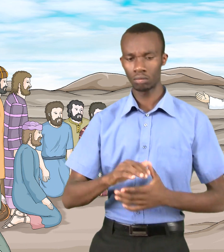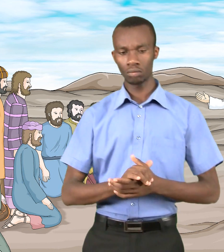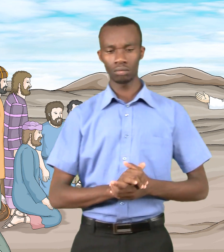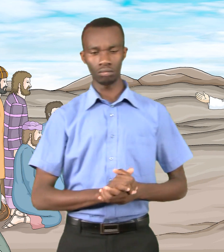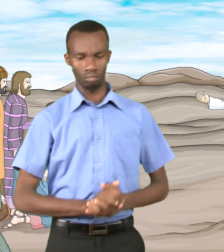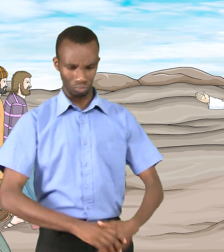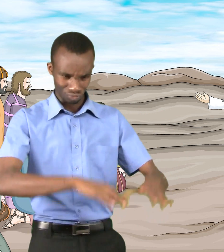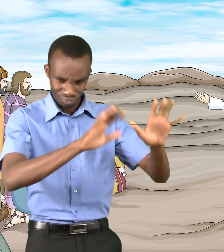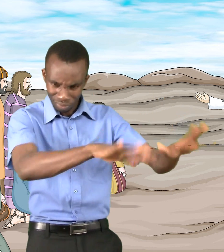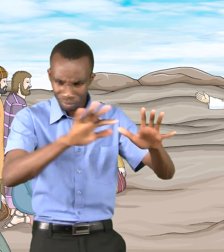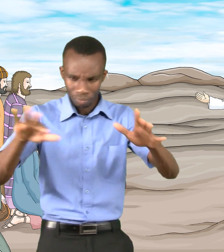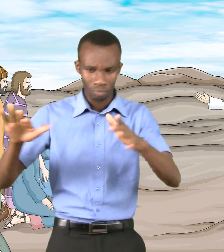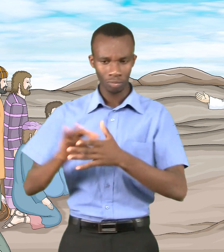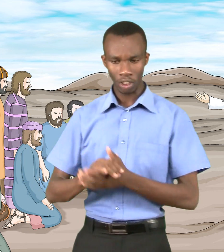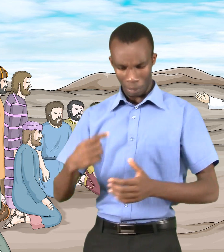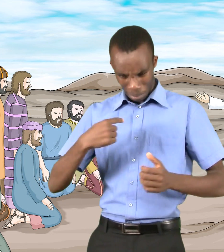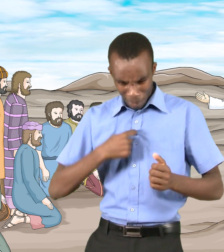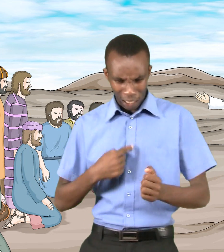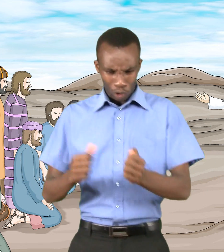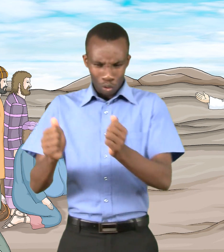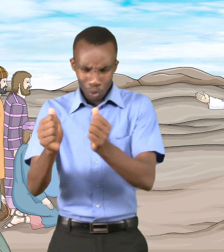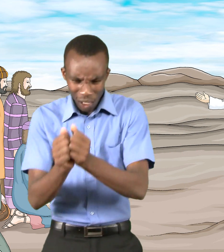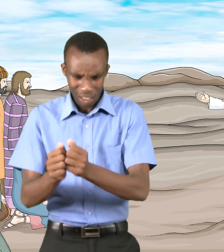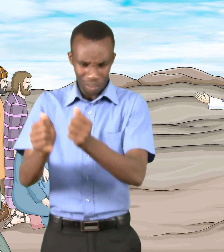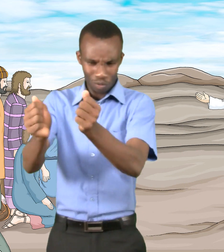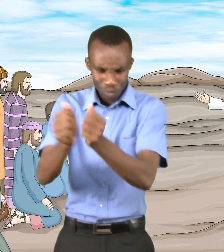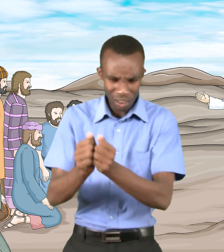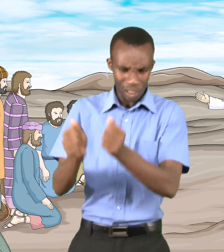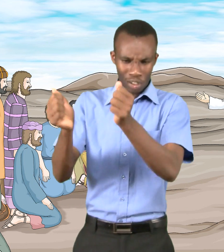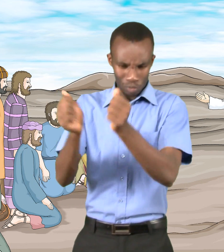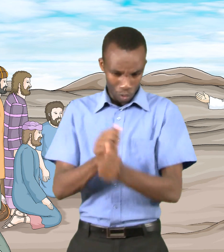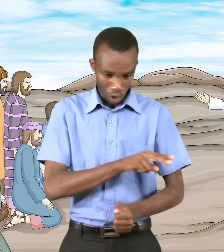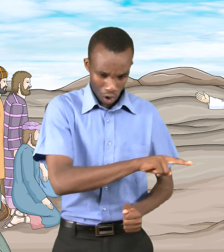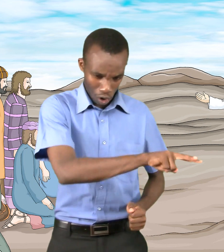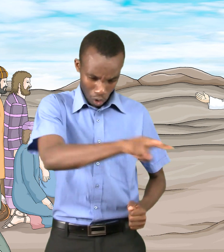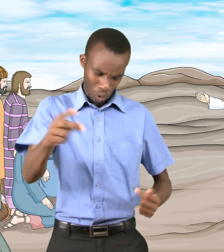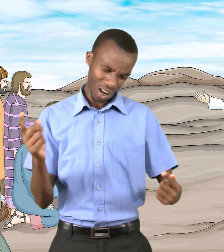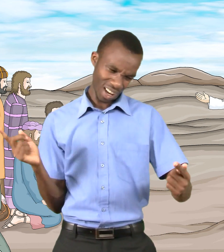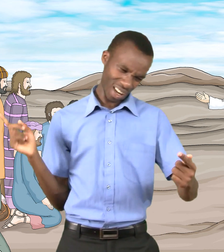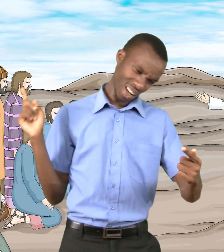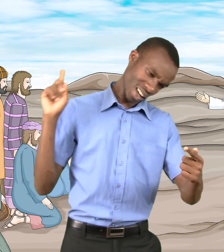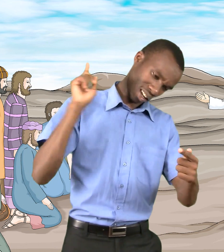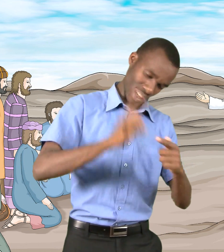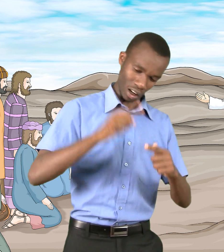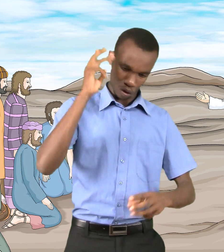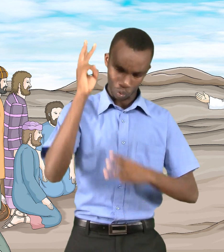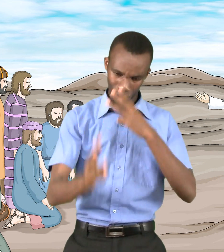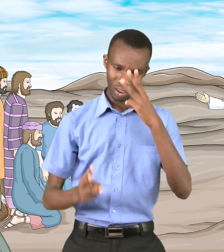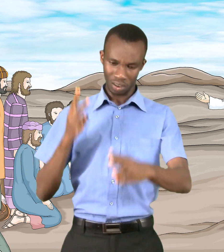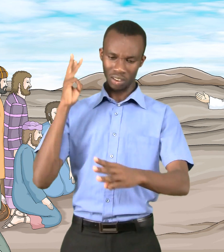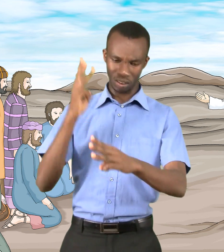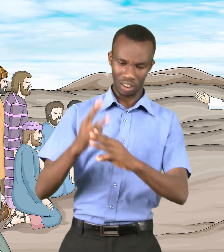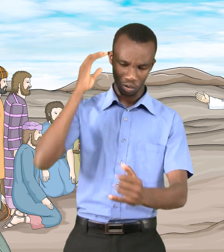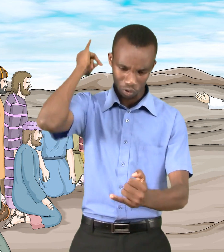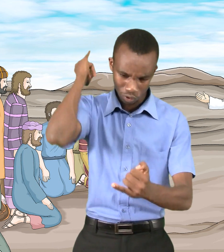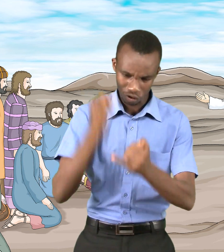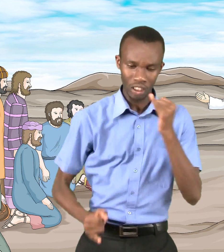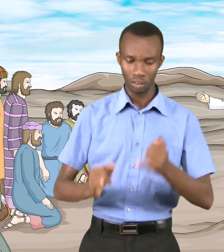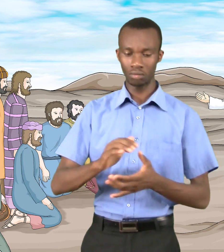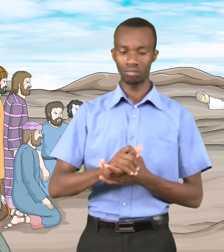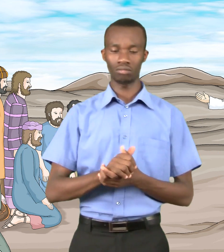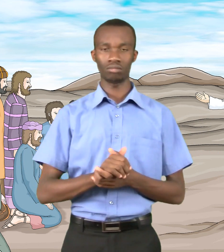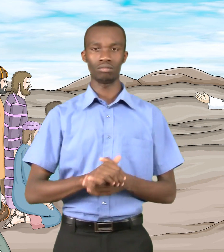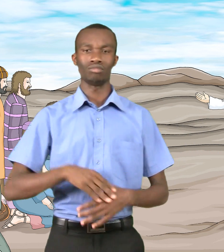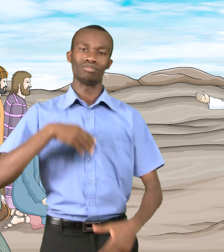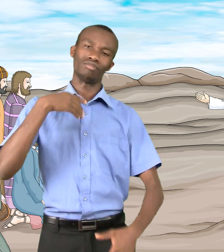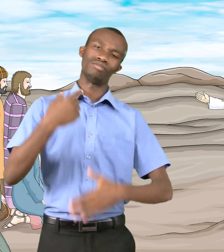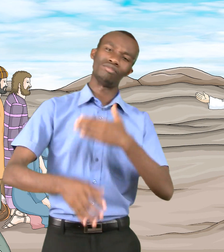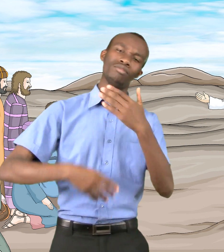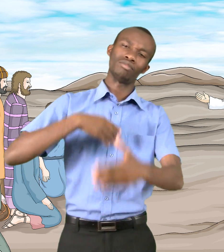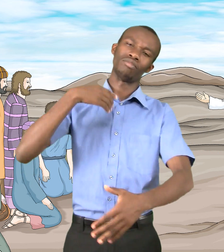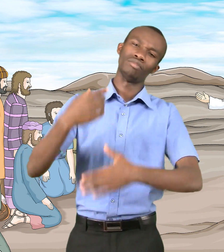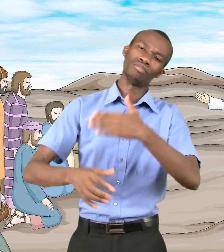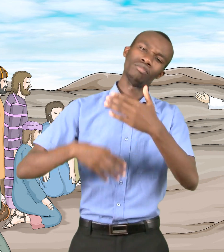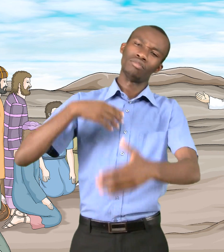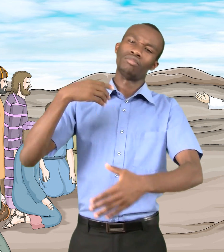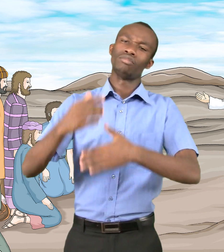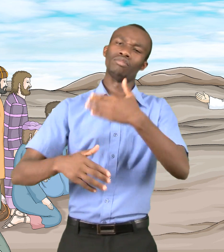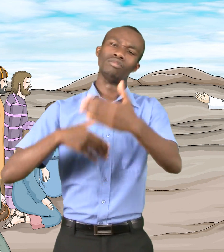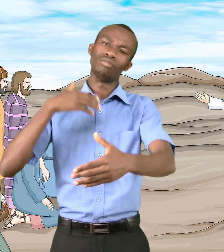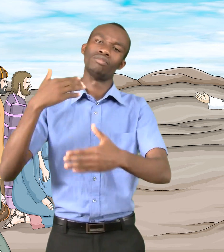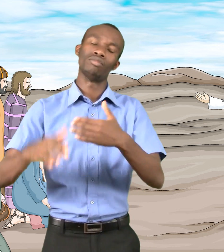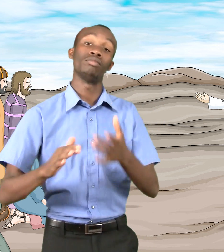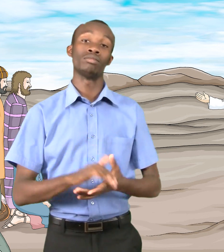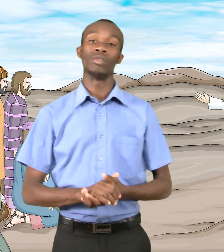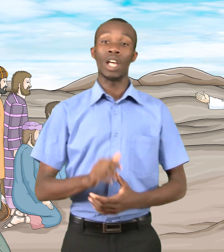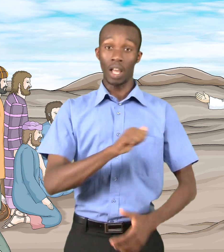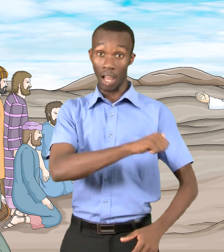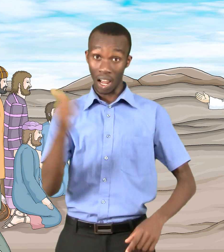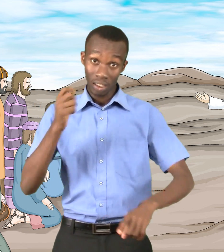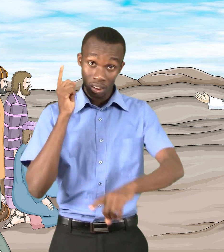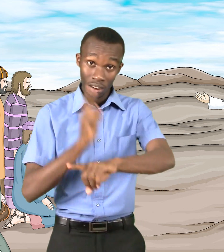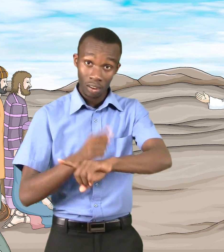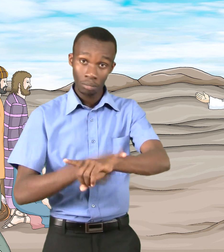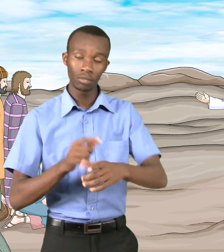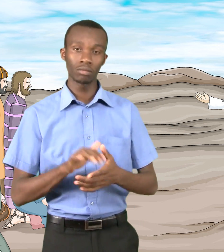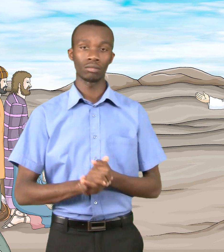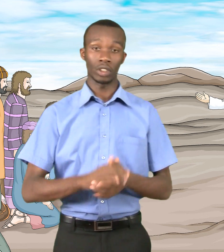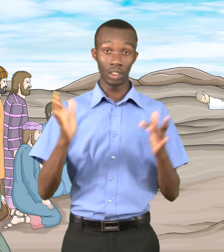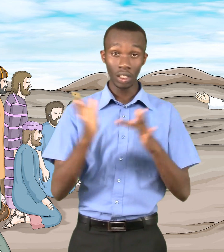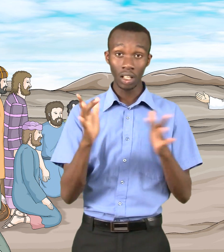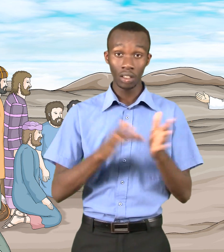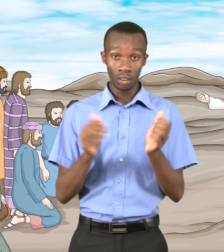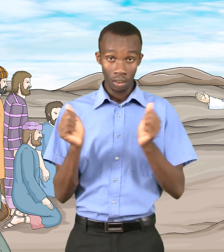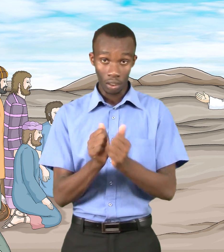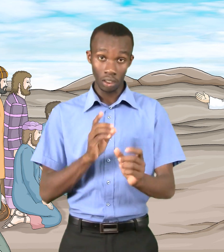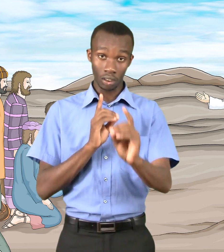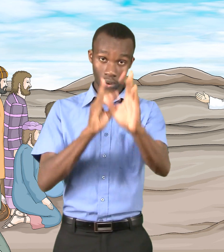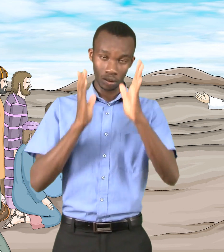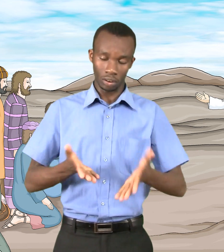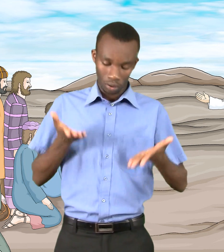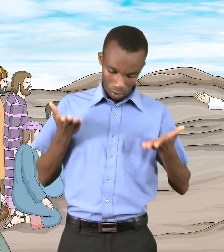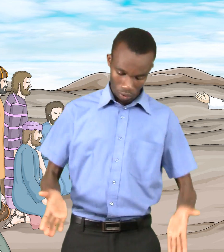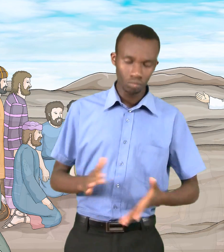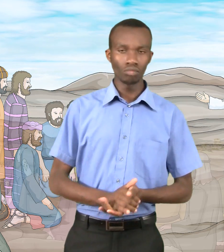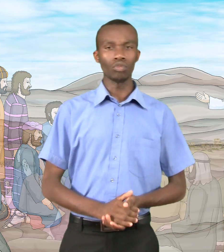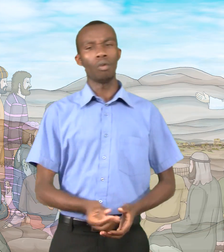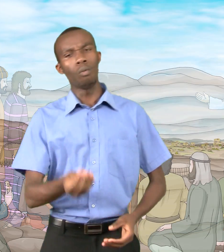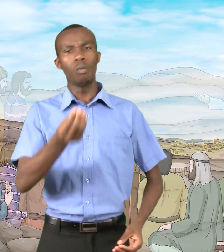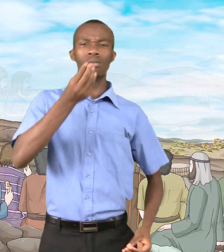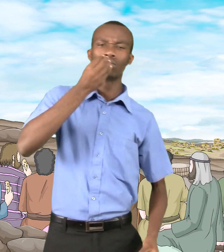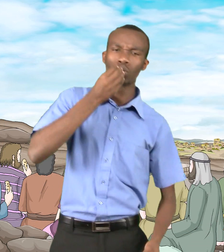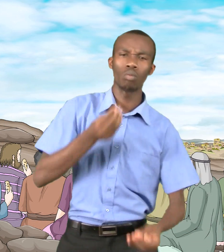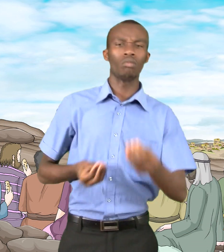And surely I am with you always, even to the end of the age.”